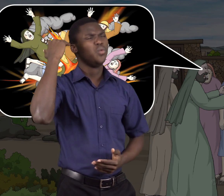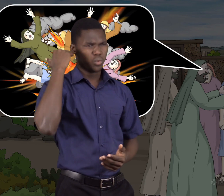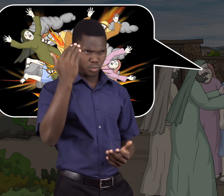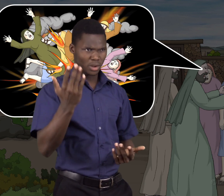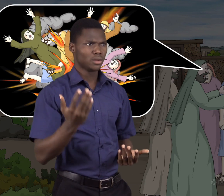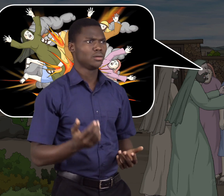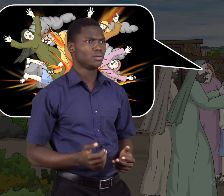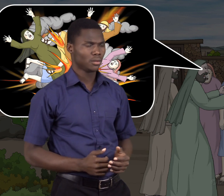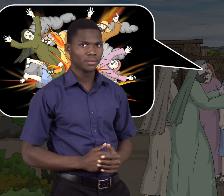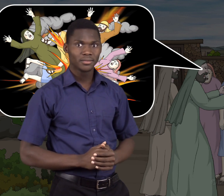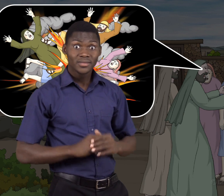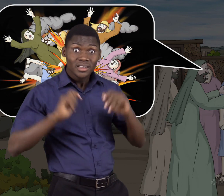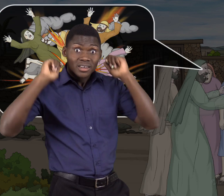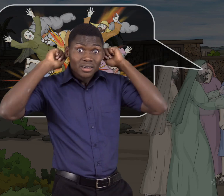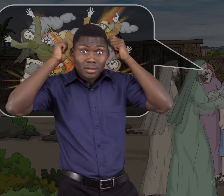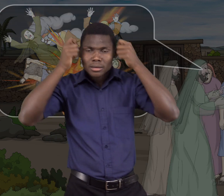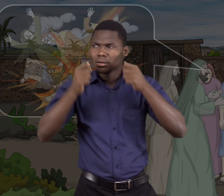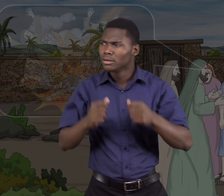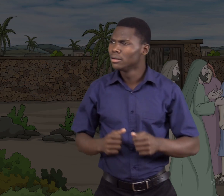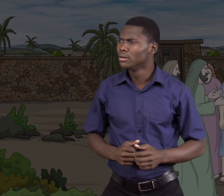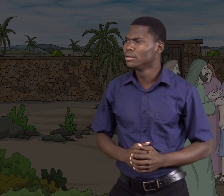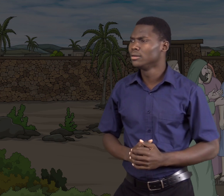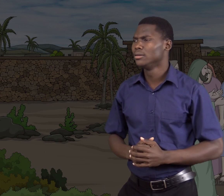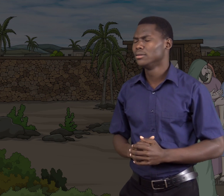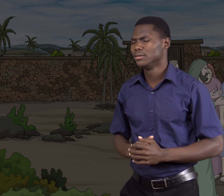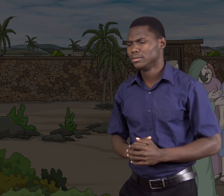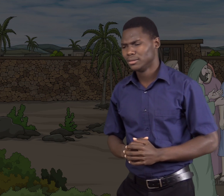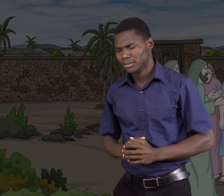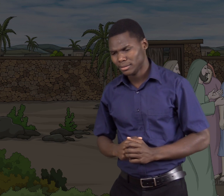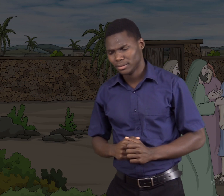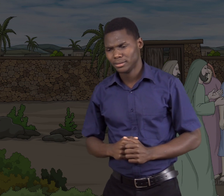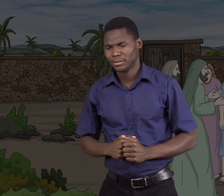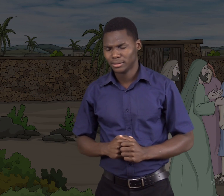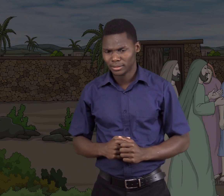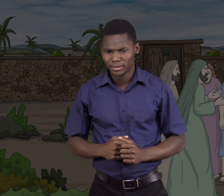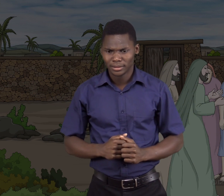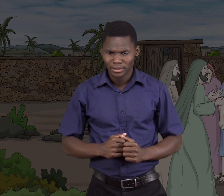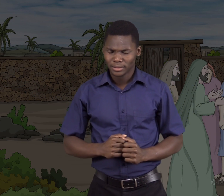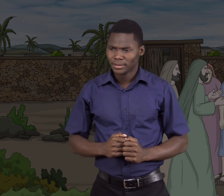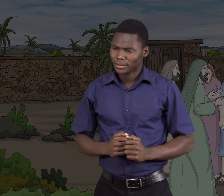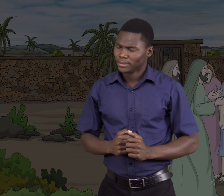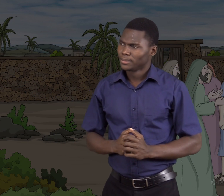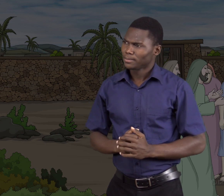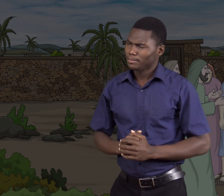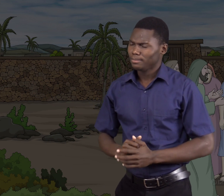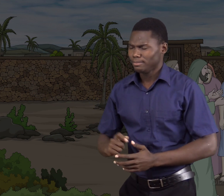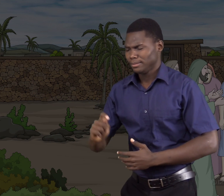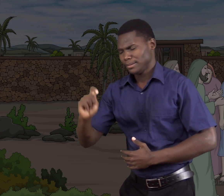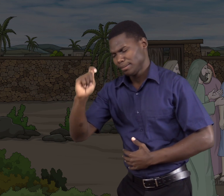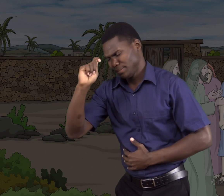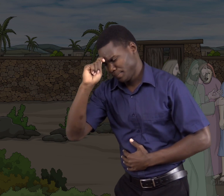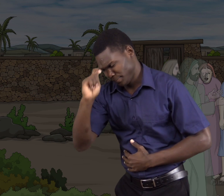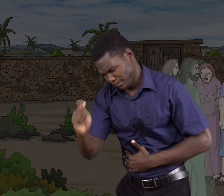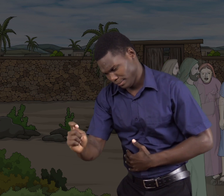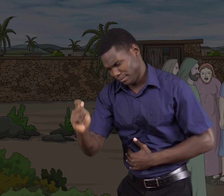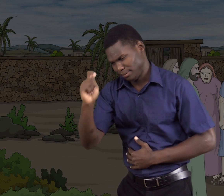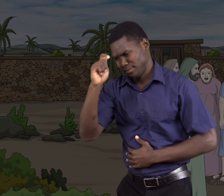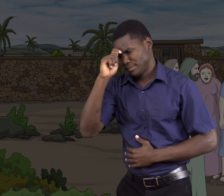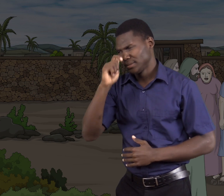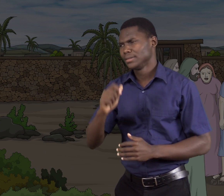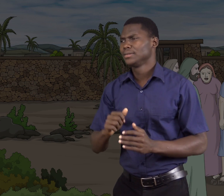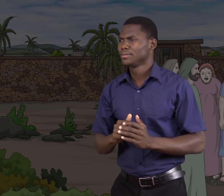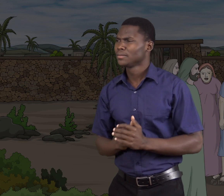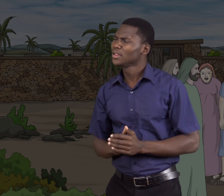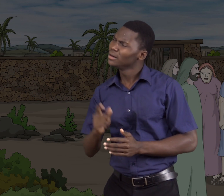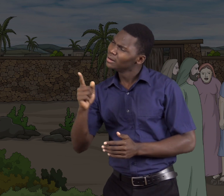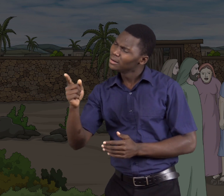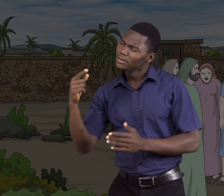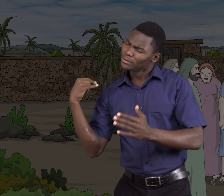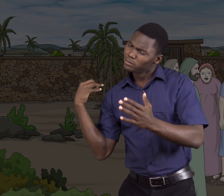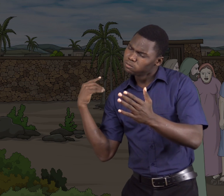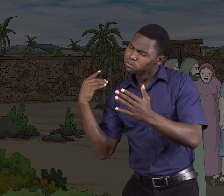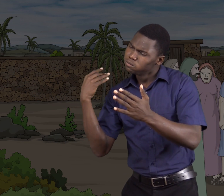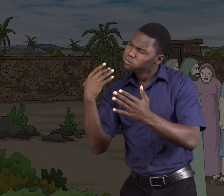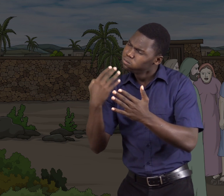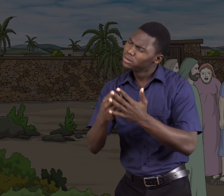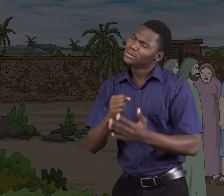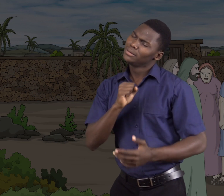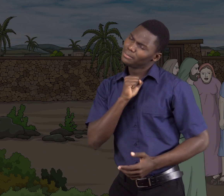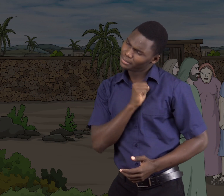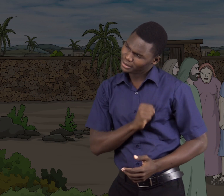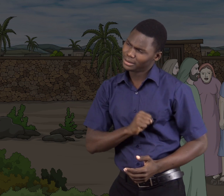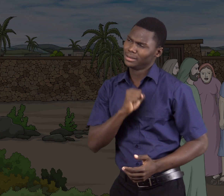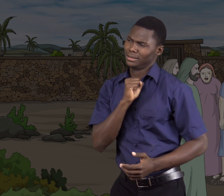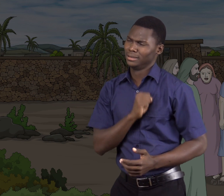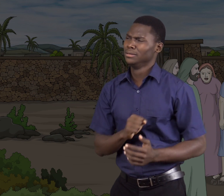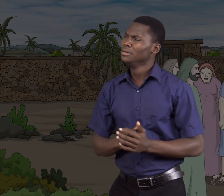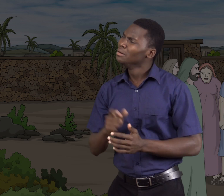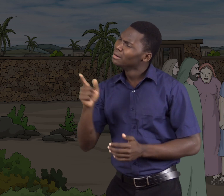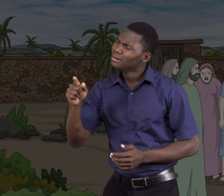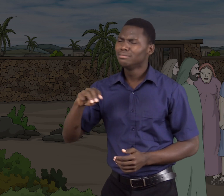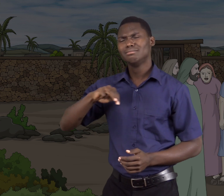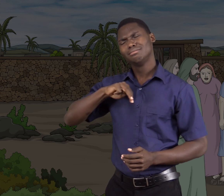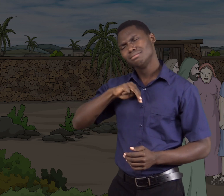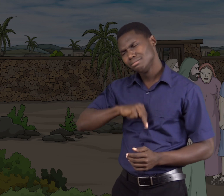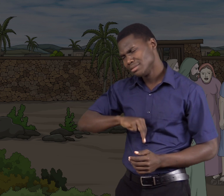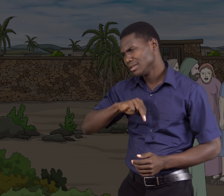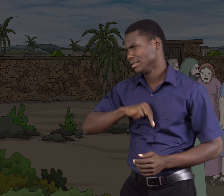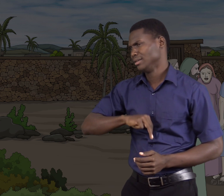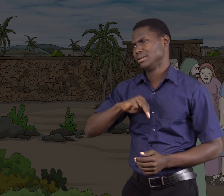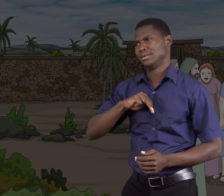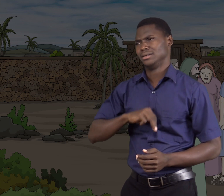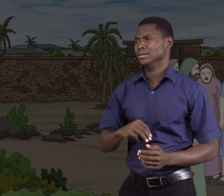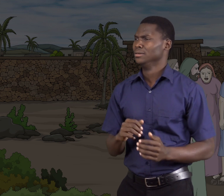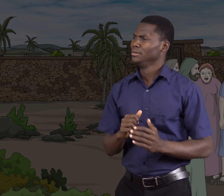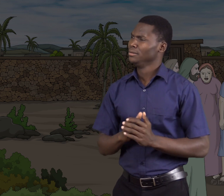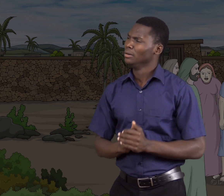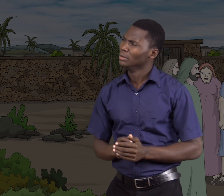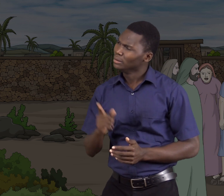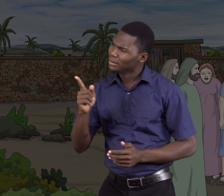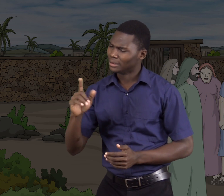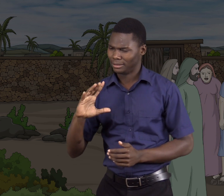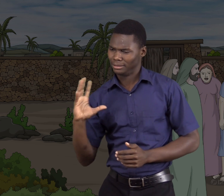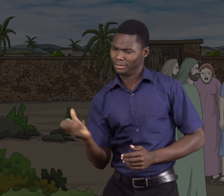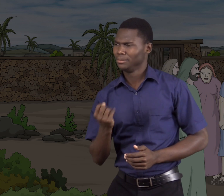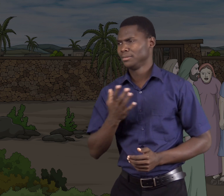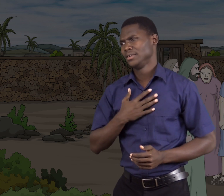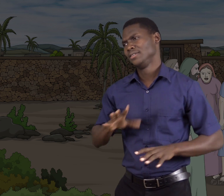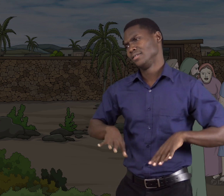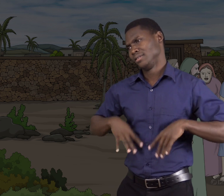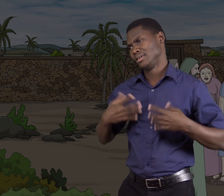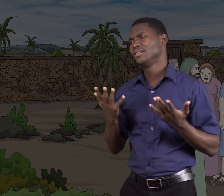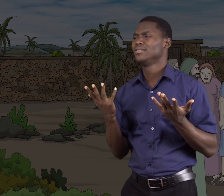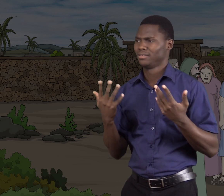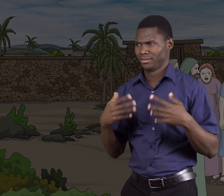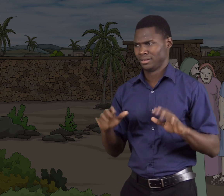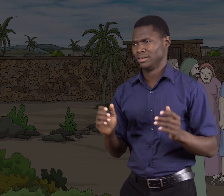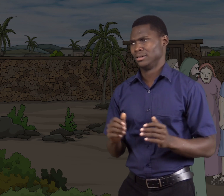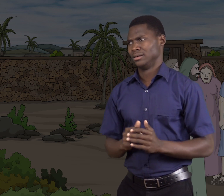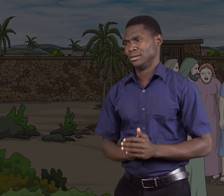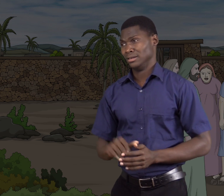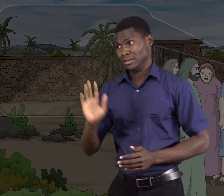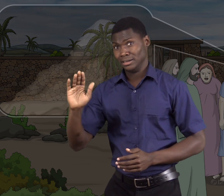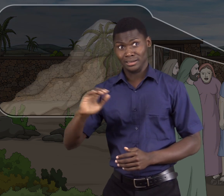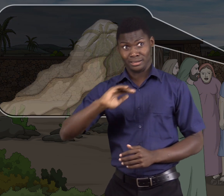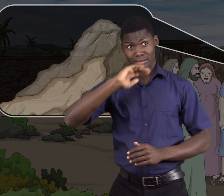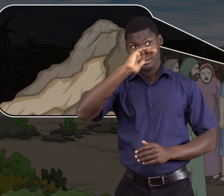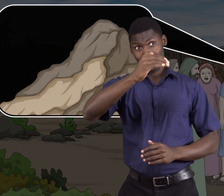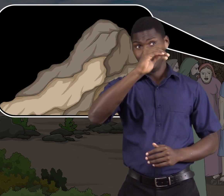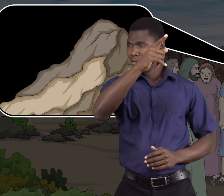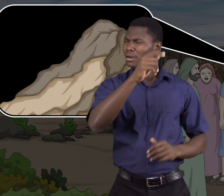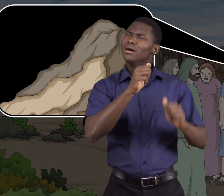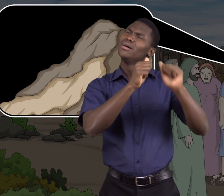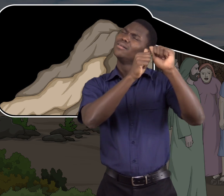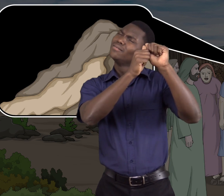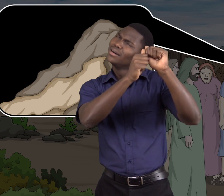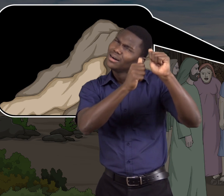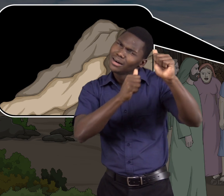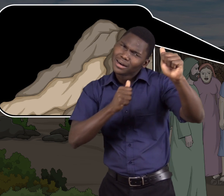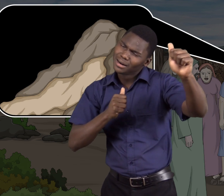But Lot replied, “No, my lords, please! Your servant has indeed found favor in your sight, and you have shown me great kindness by sparing my life.